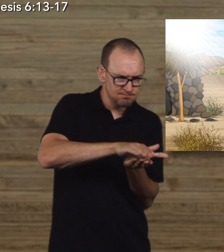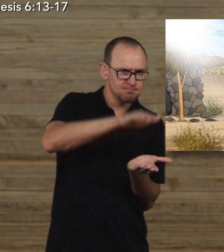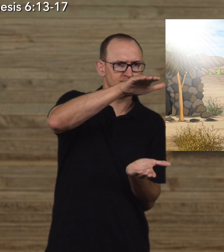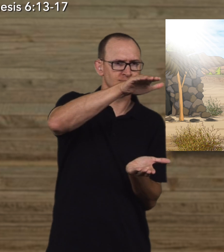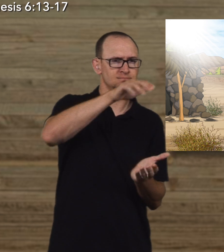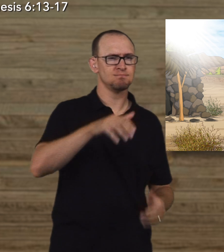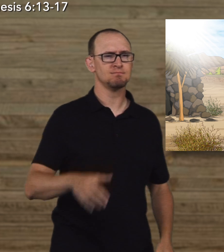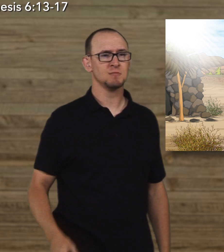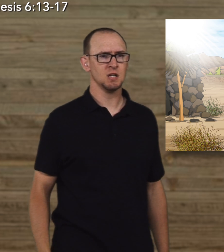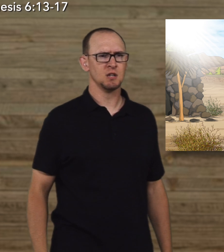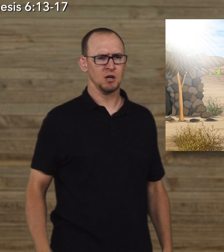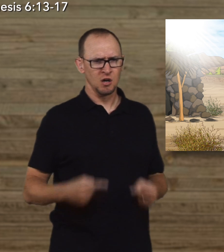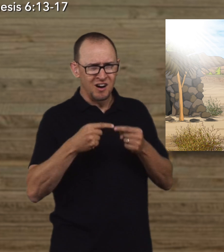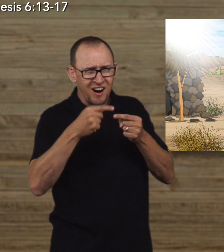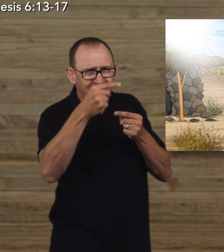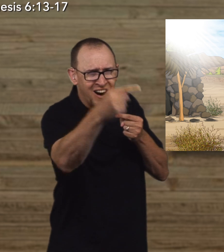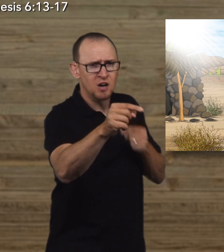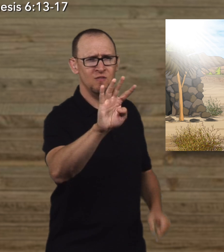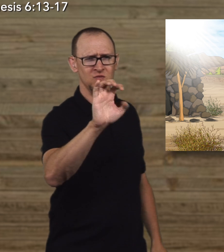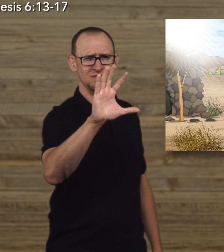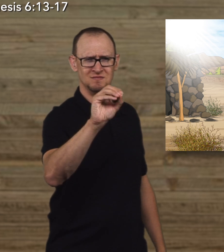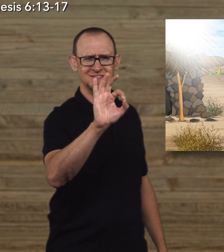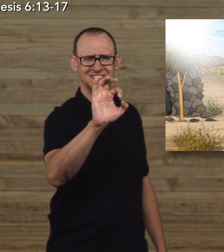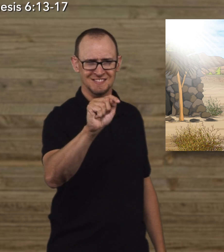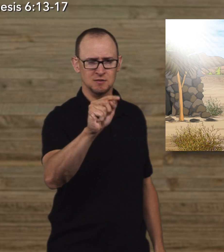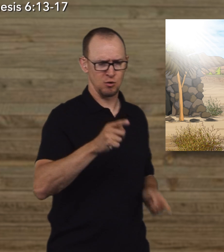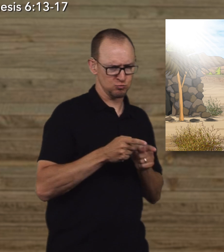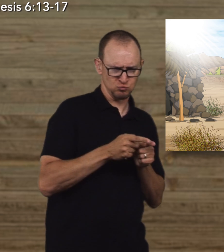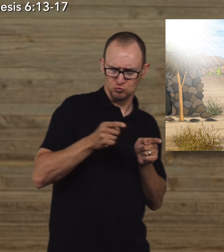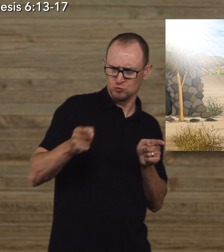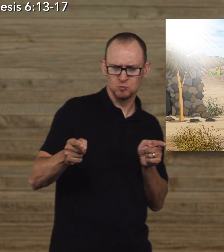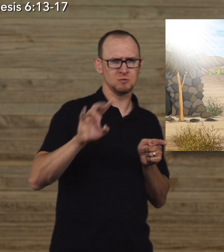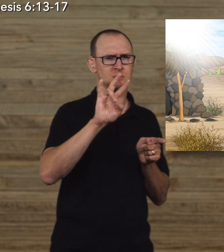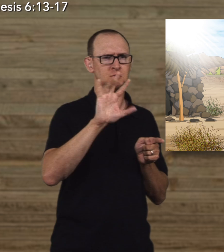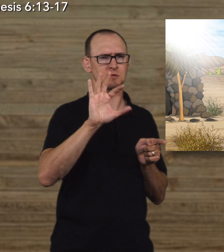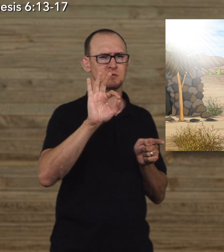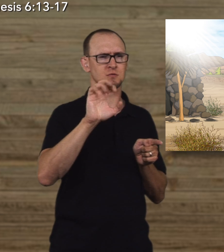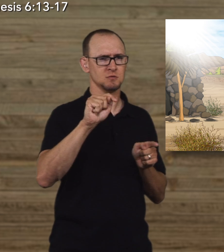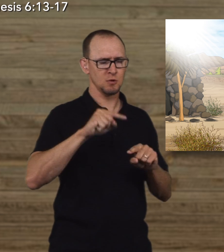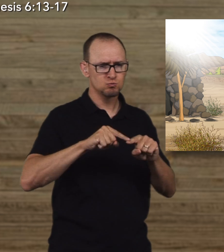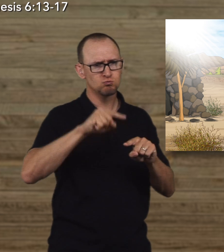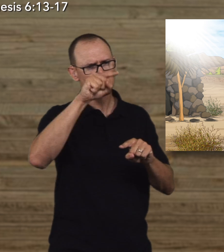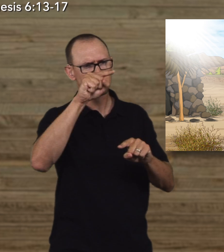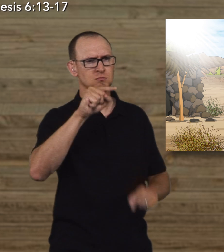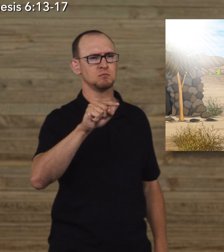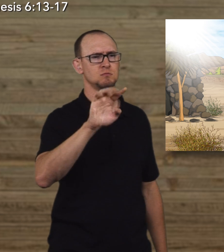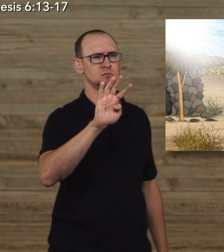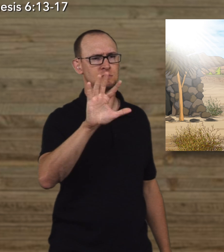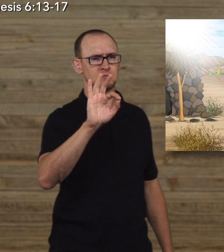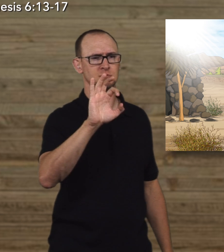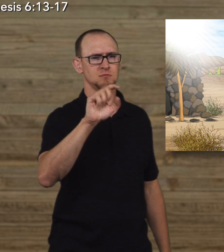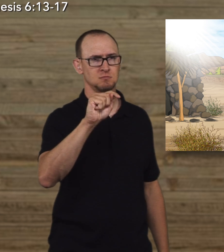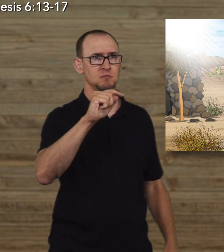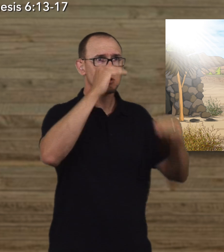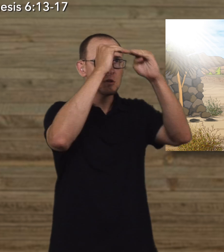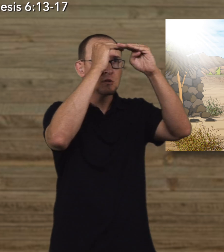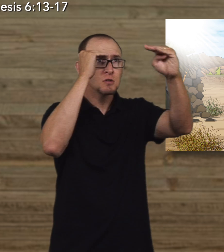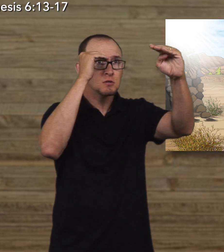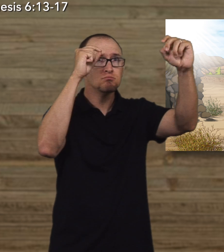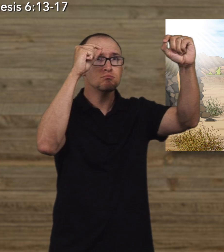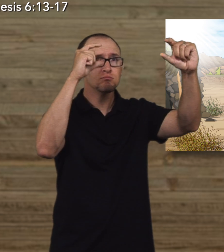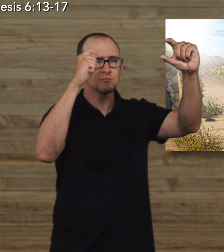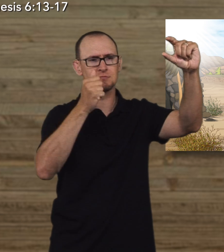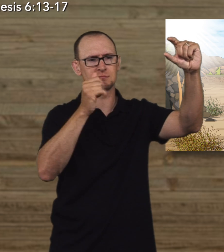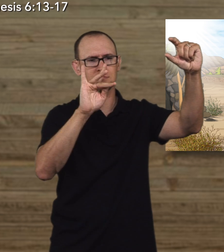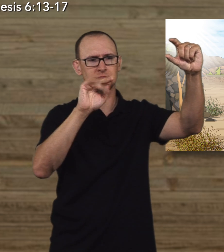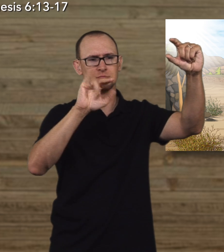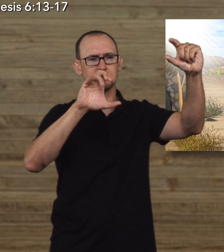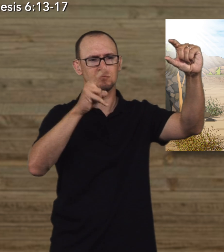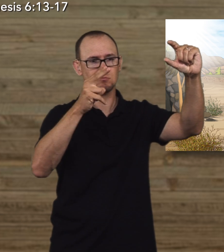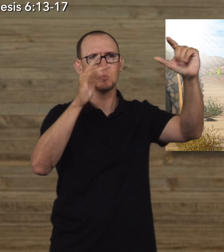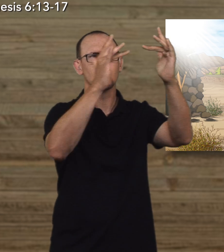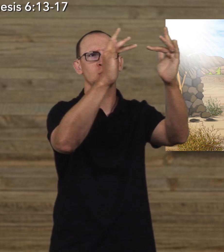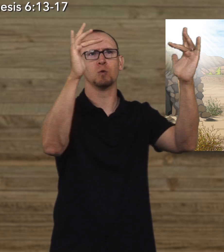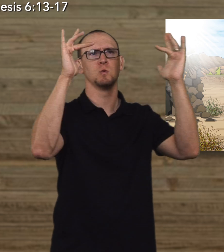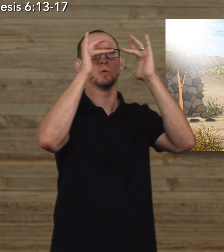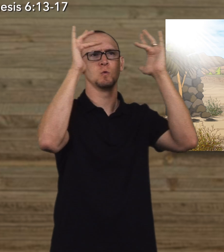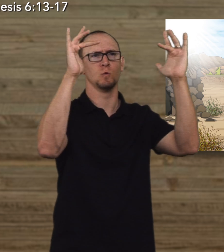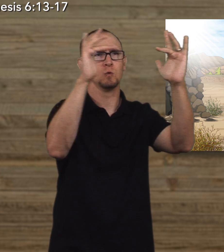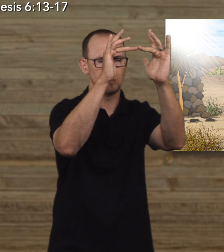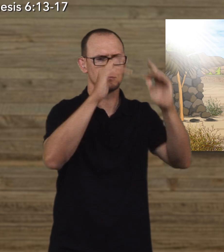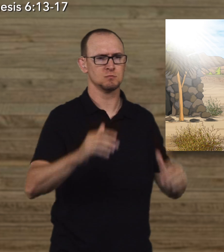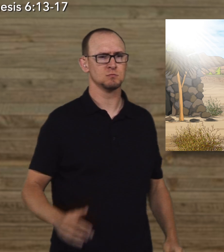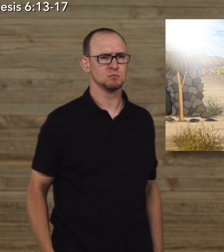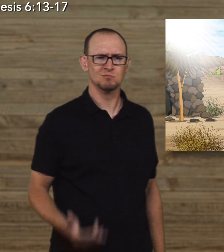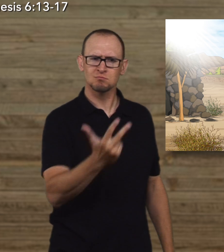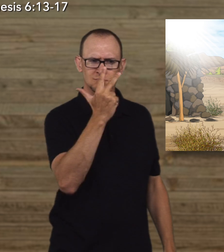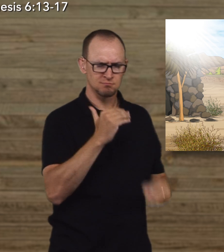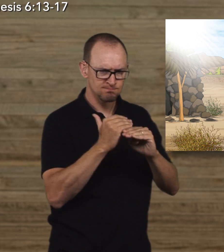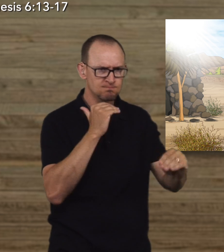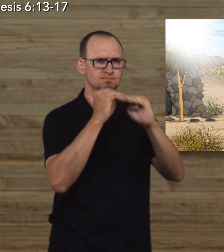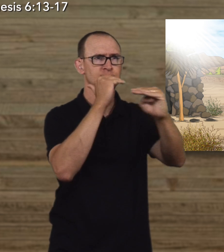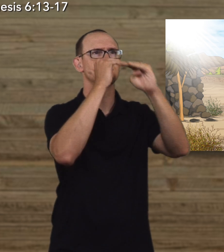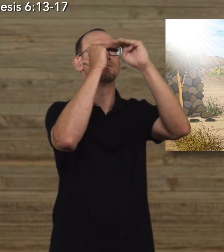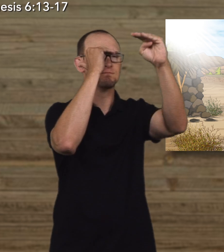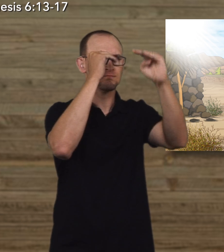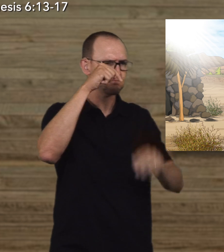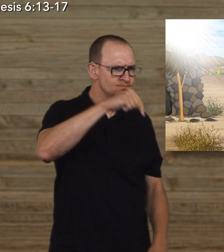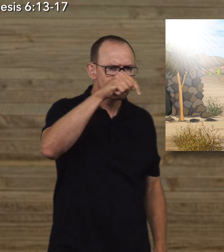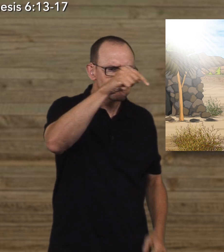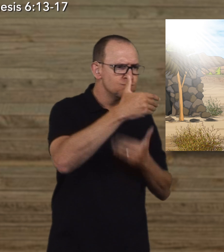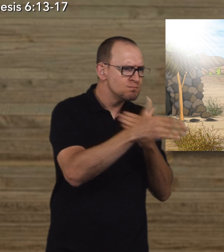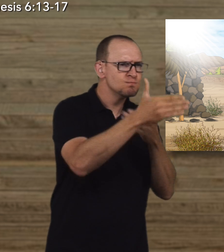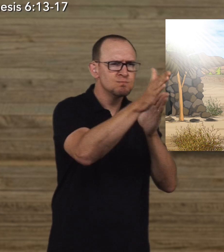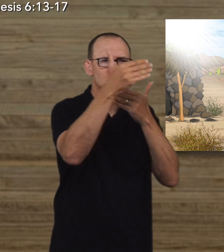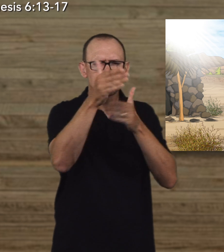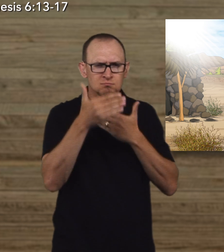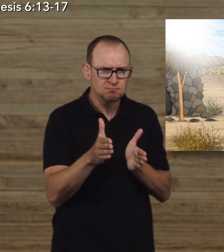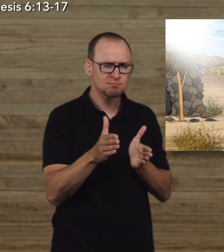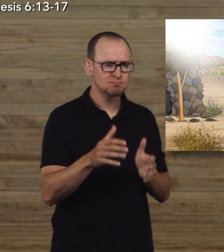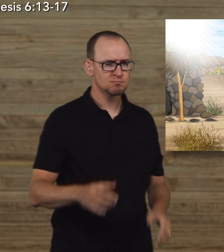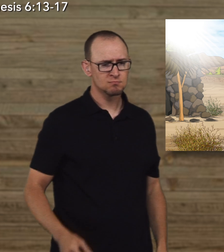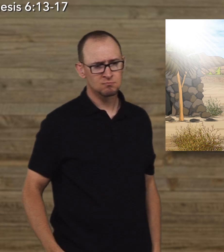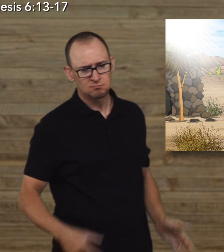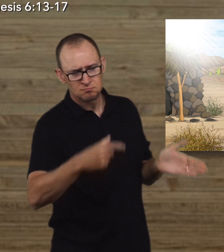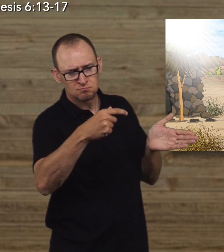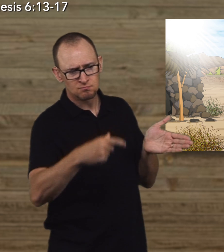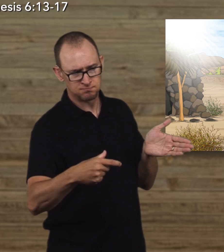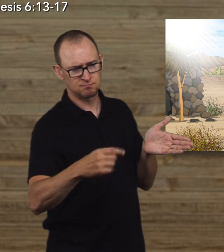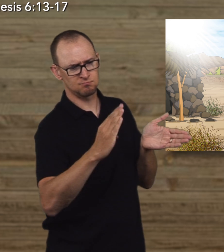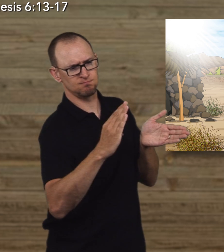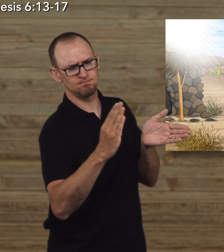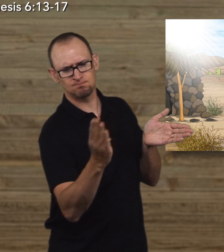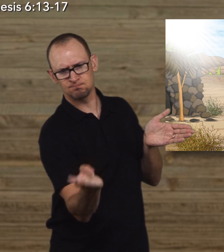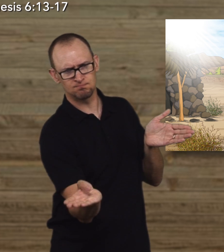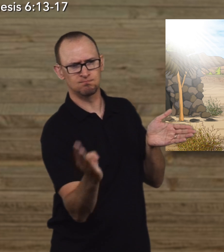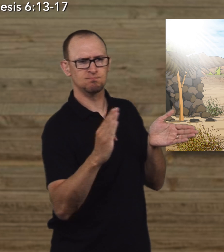And this is how you are to build it: The ark is to be 300 cubits long, 50 cubits wide, and 30 cubits high.